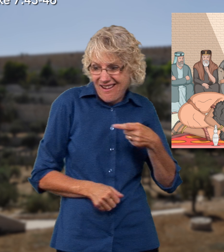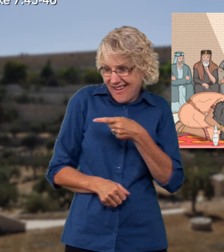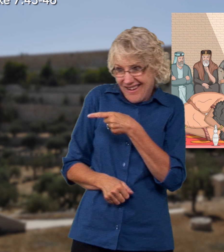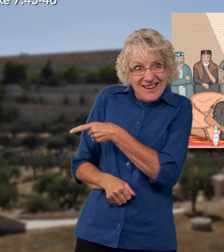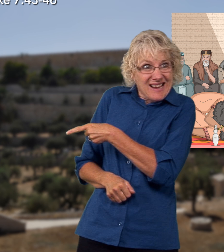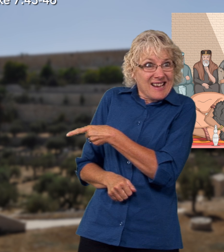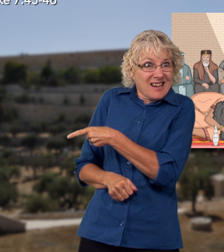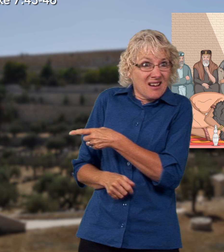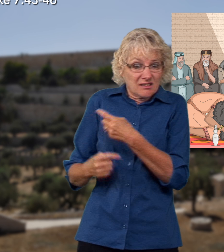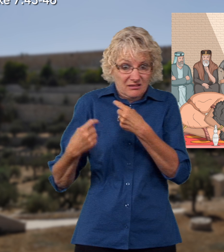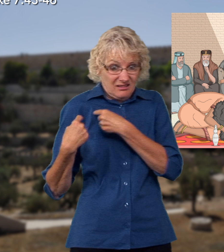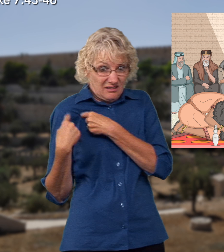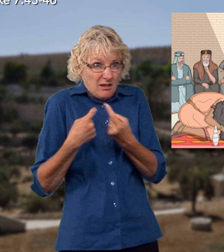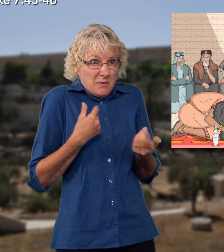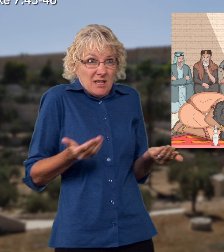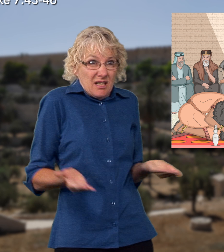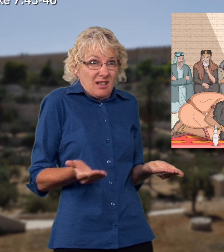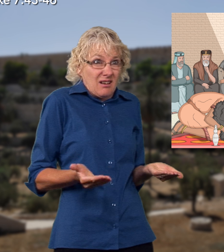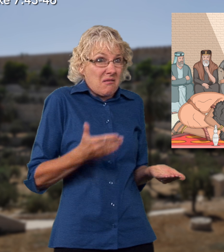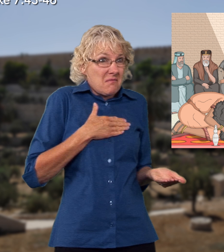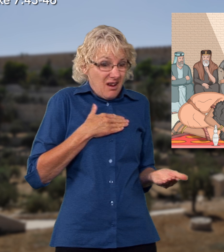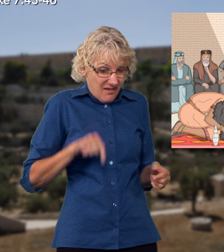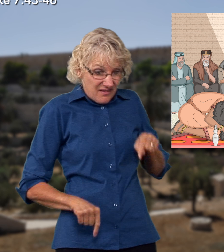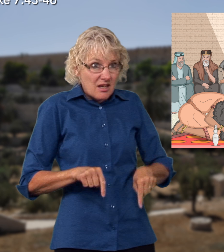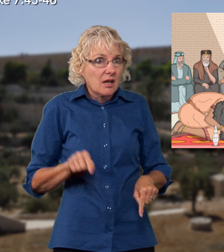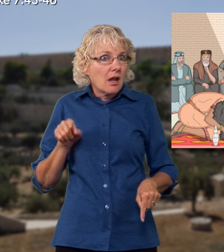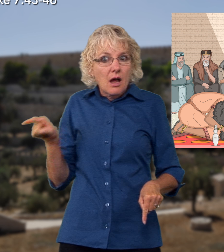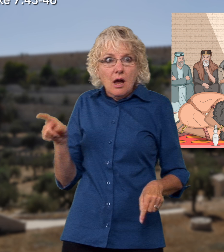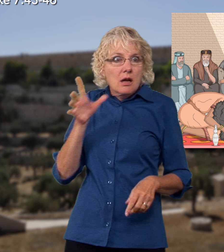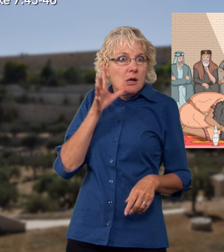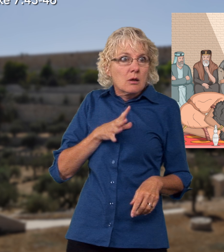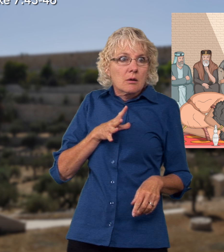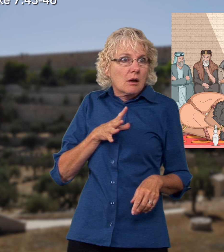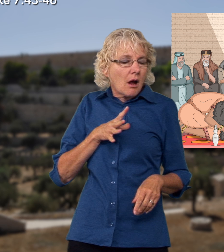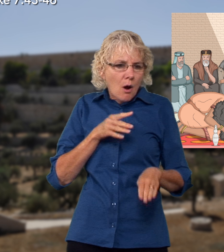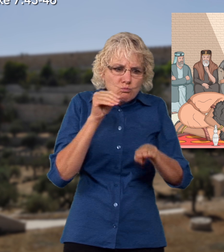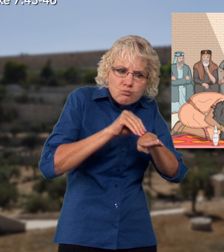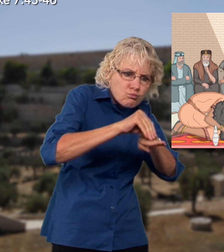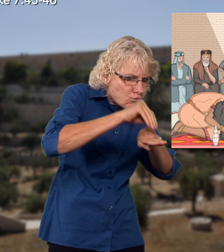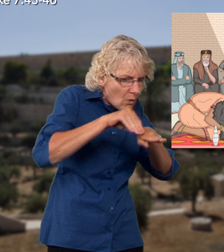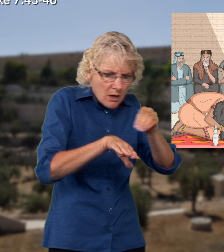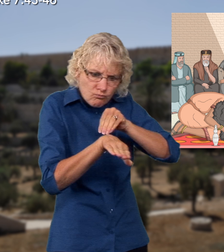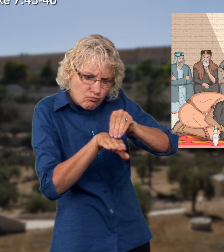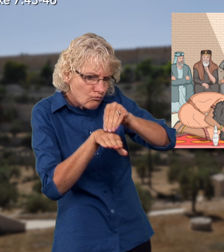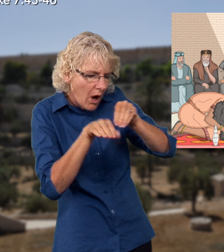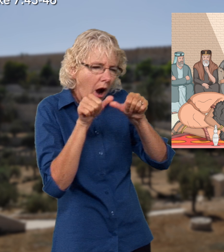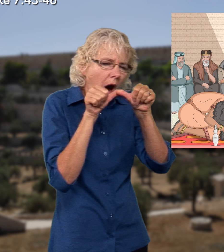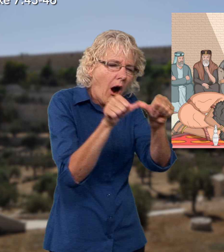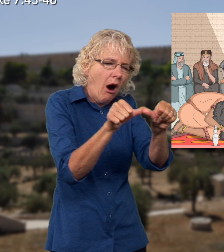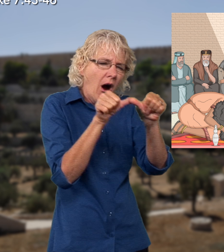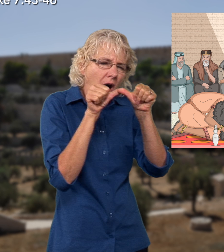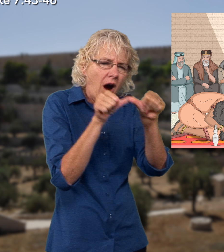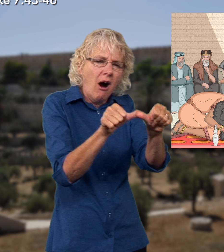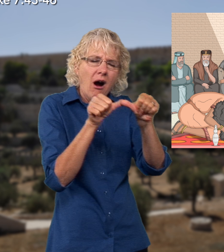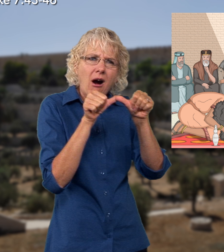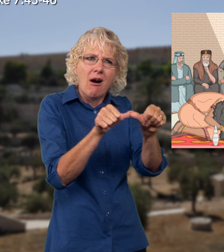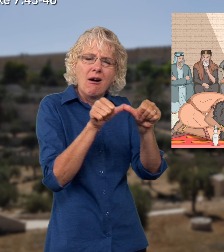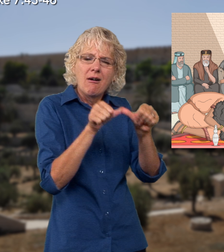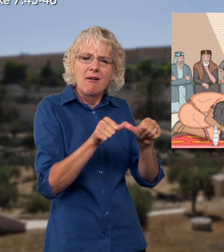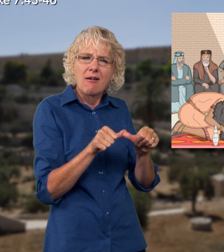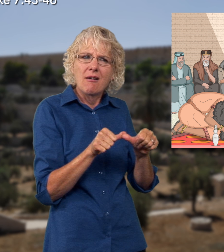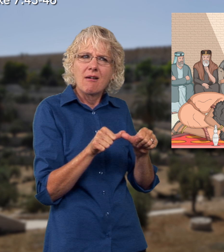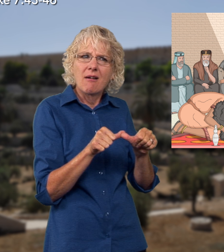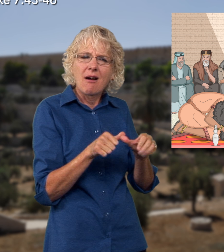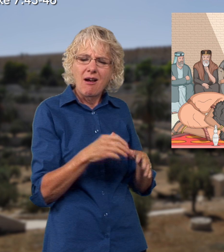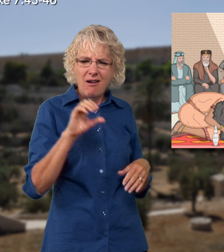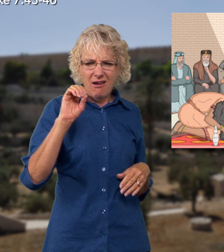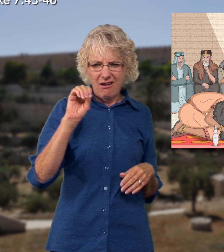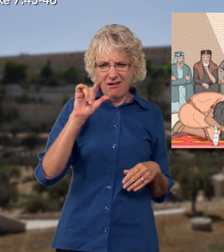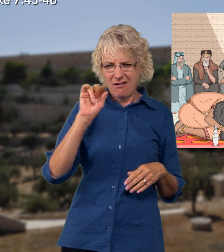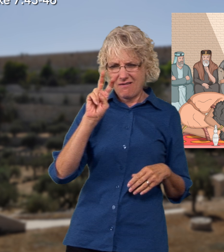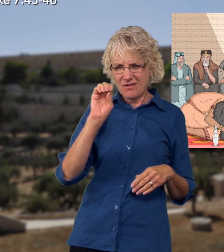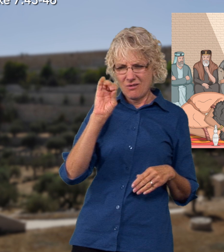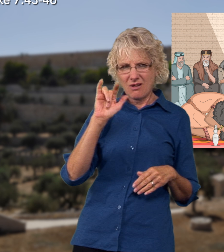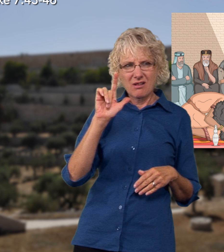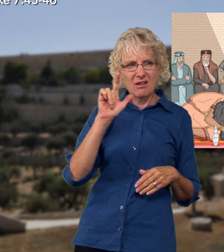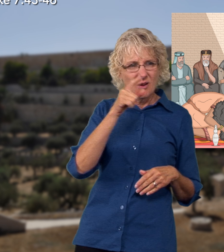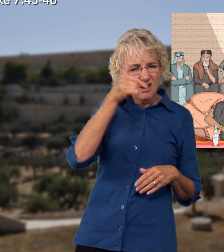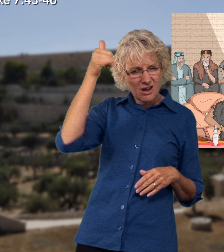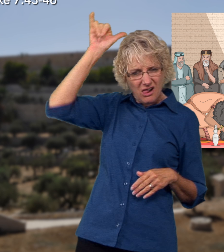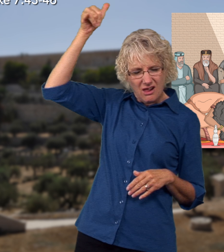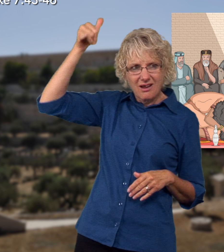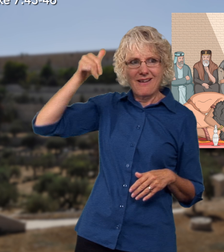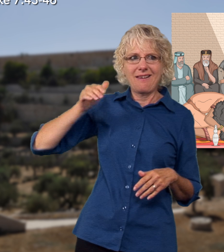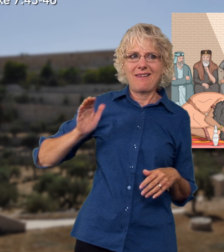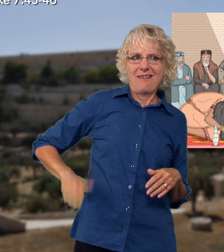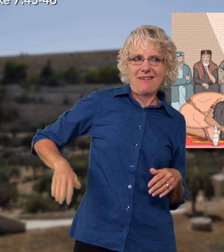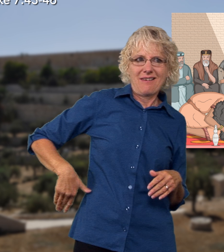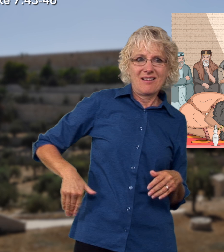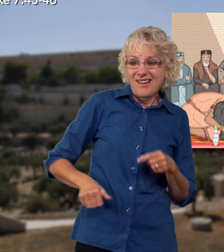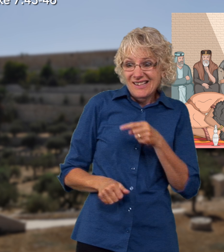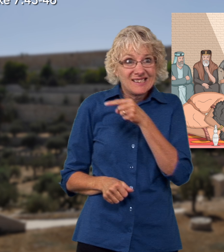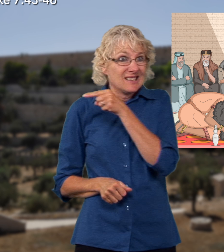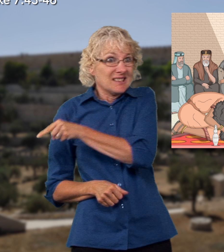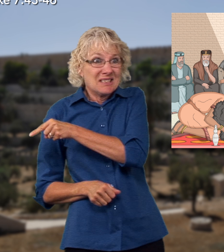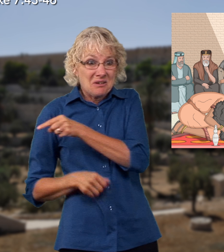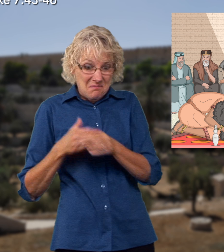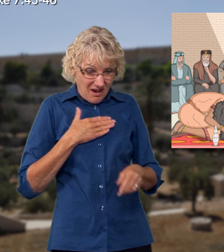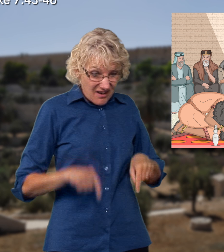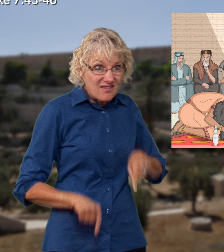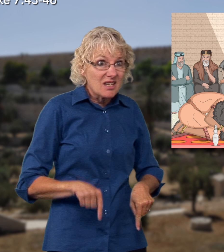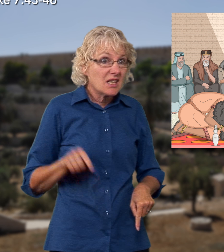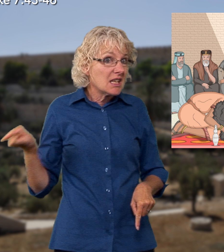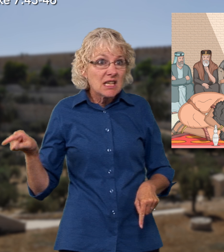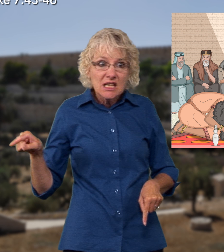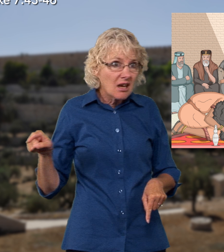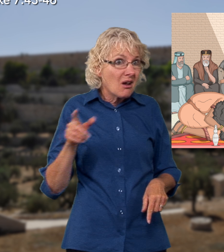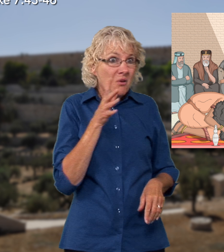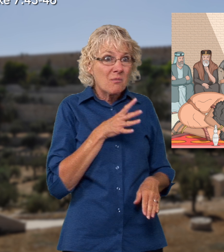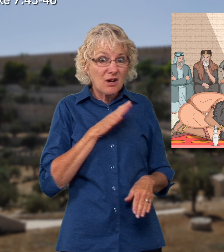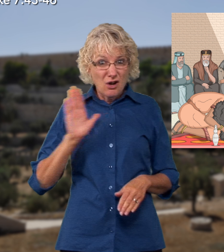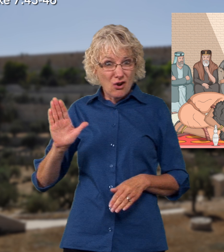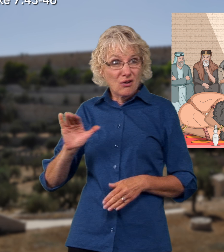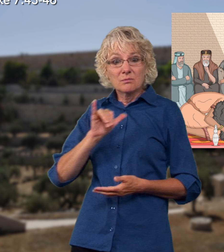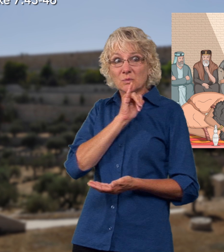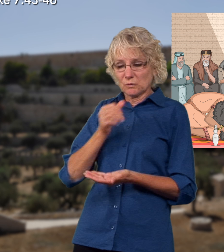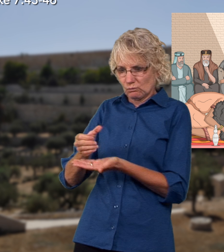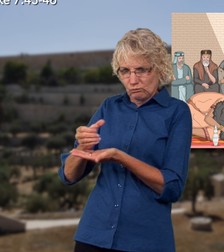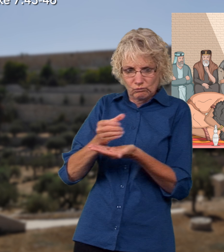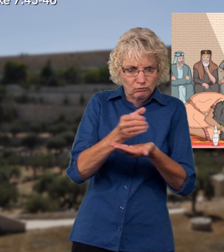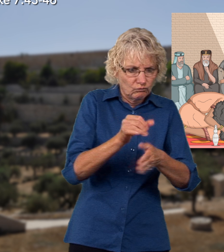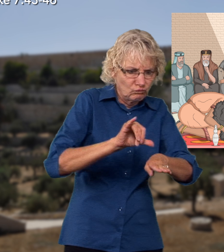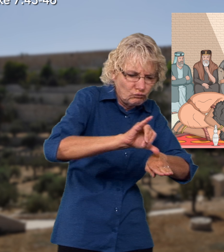You did not greet Me with a kiss, but she has not stopped kissing My feet since I arrived.